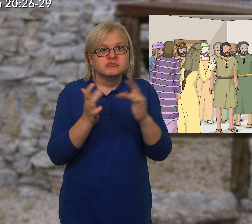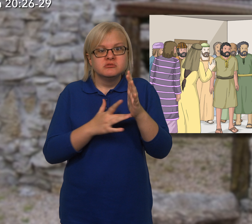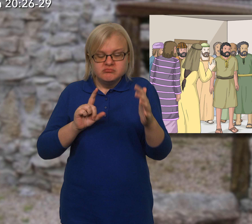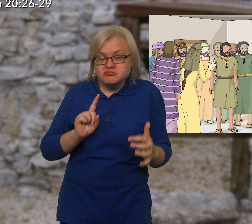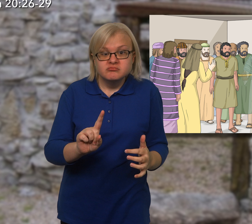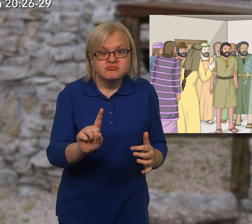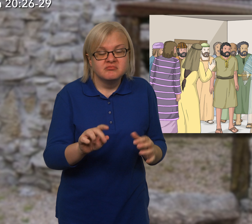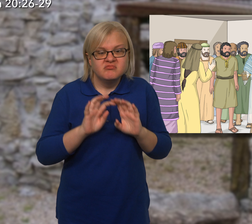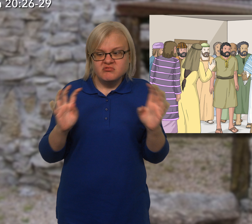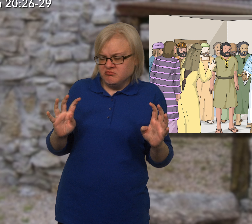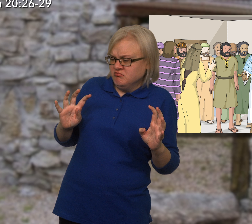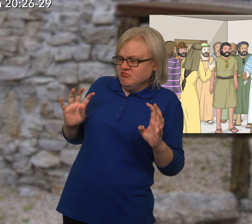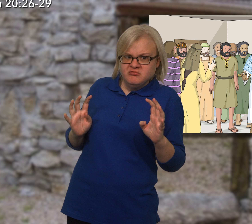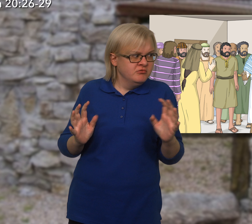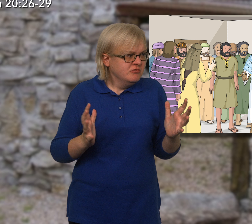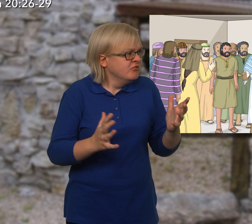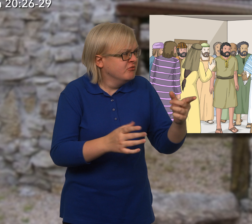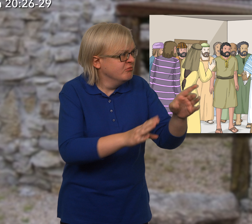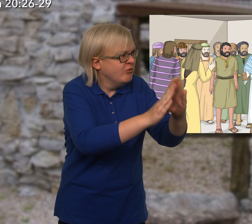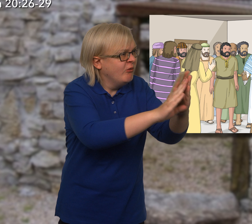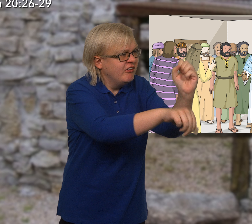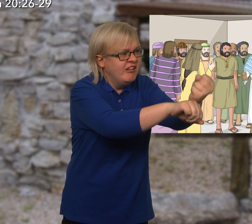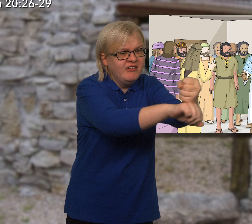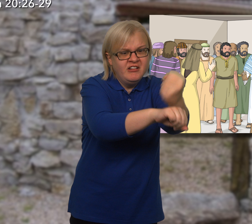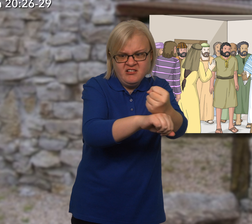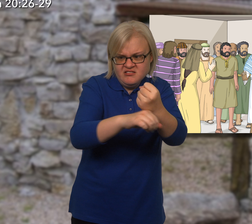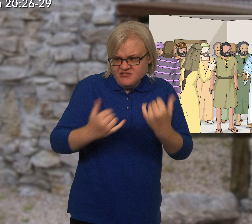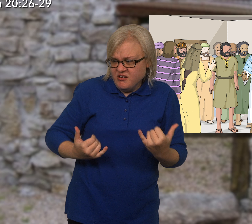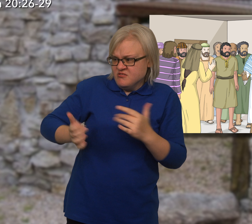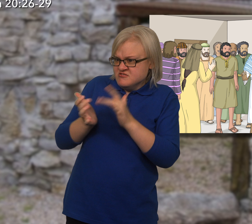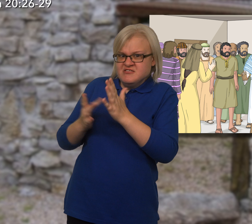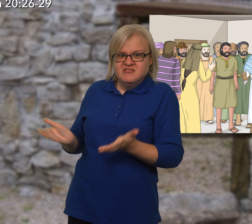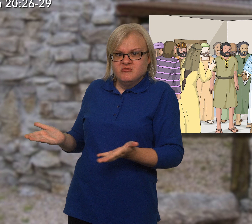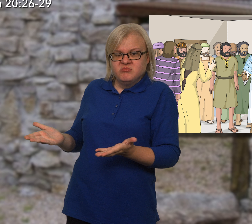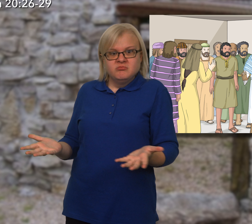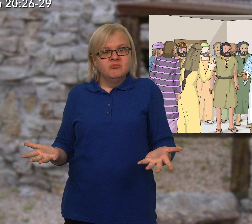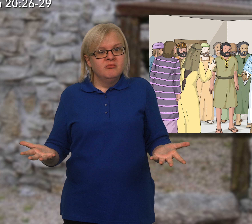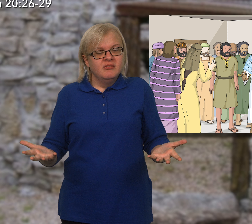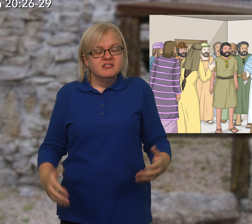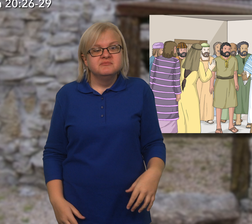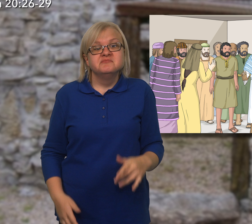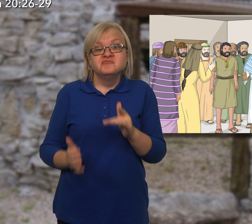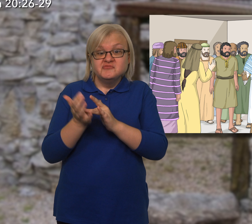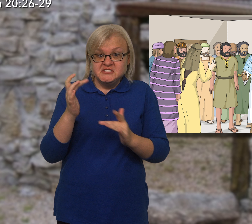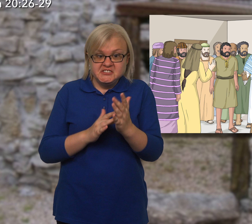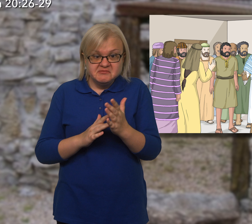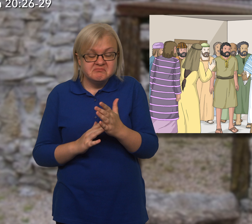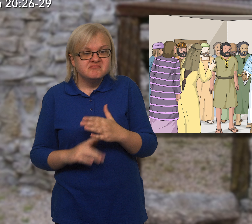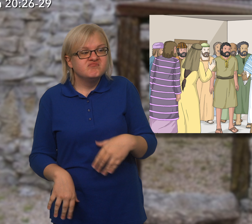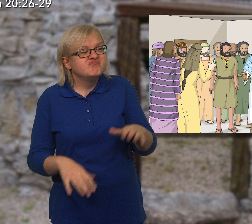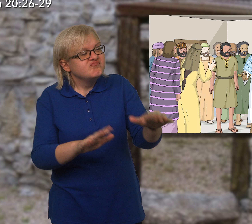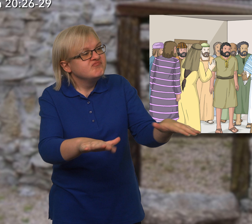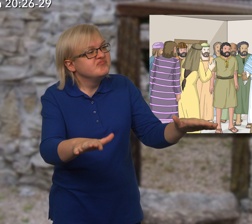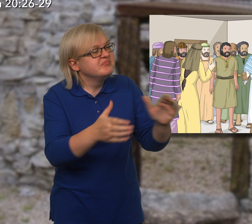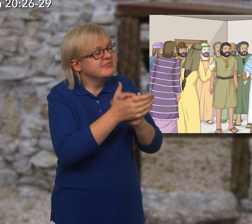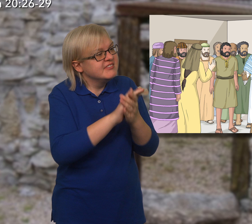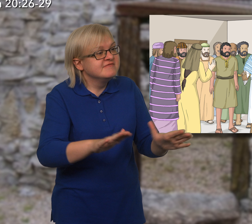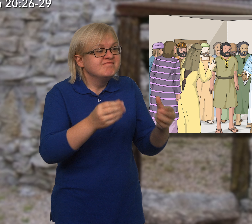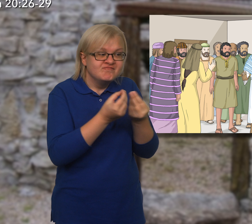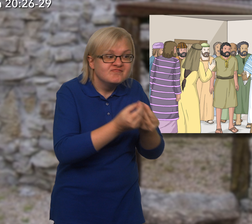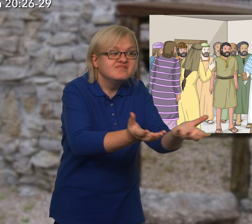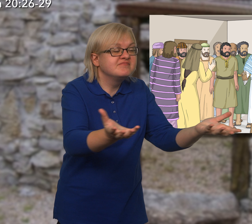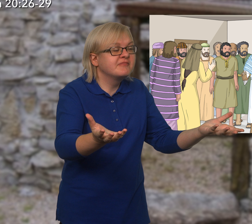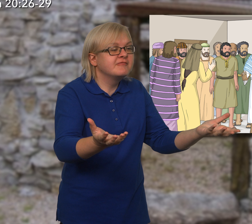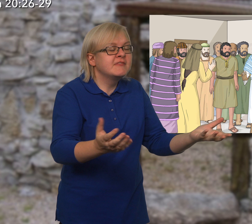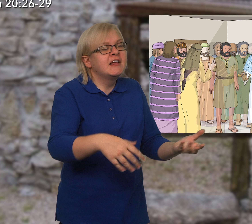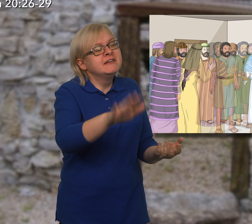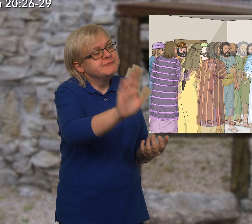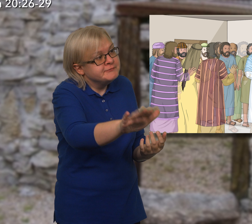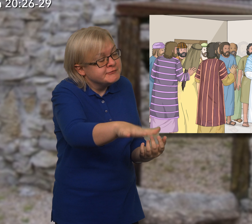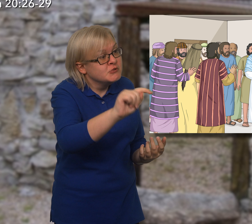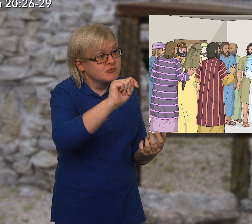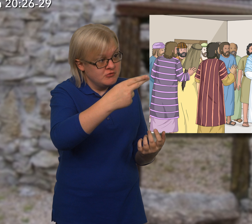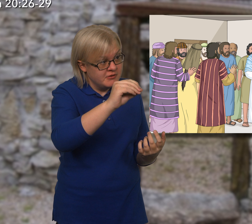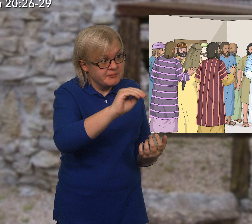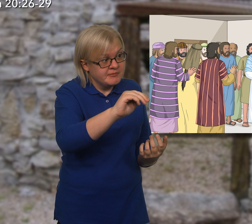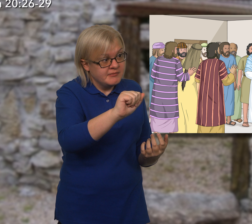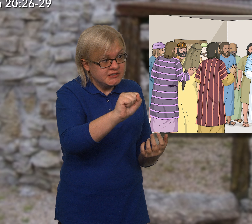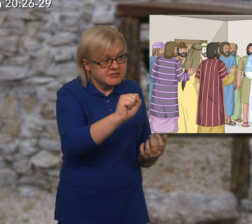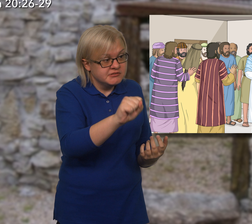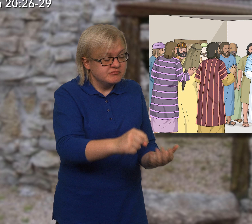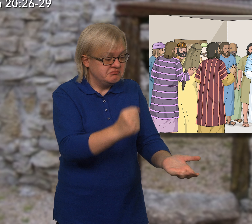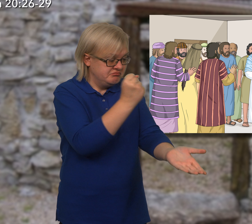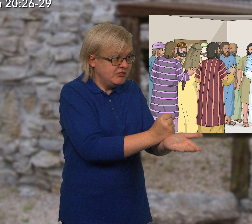Jesus came and stood among them and said, “Peace be with you.”